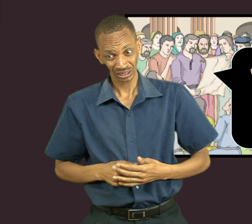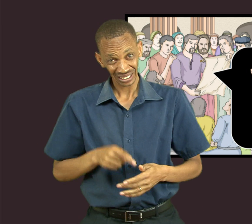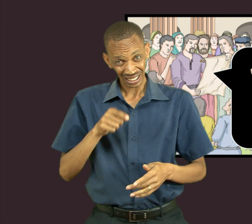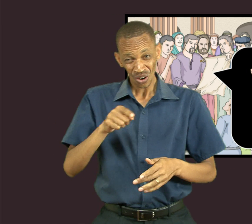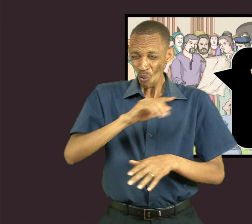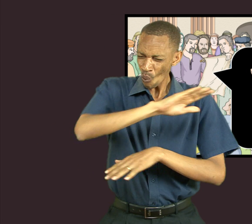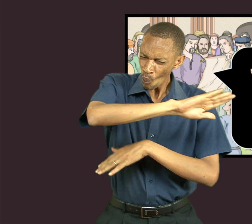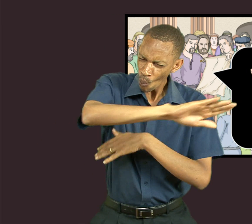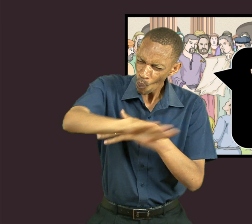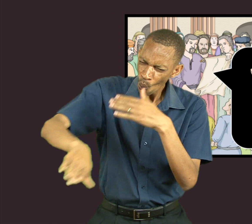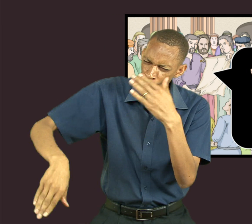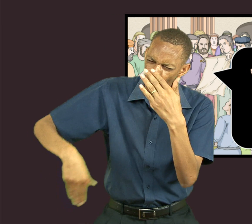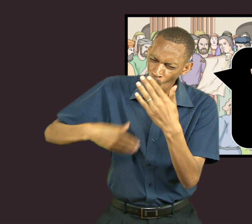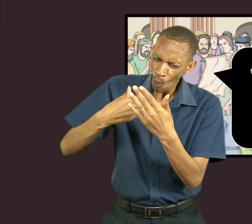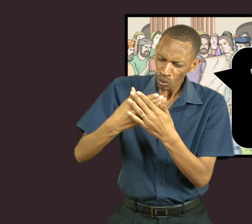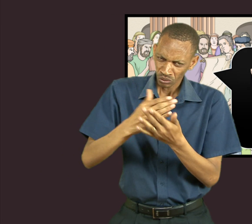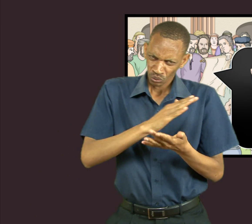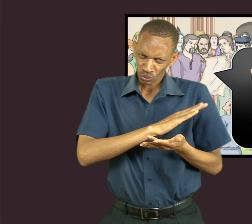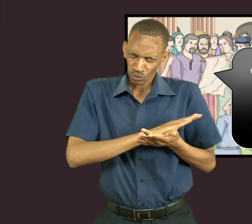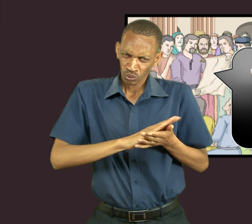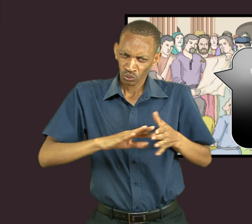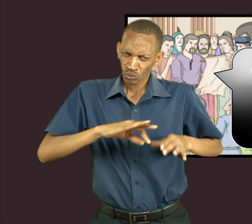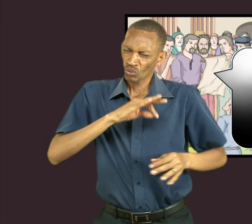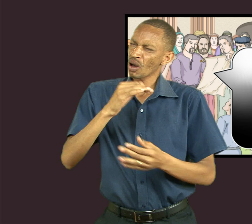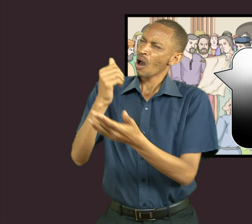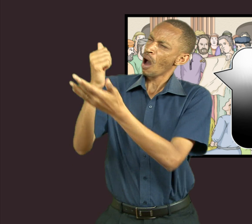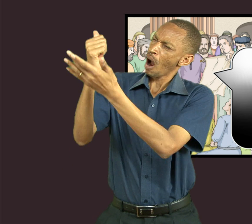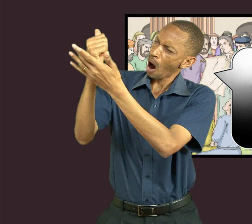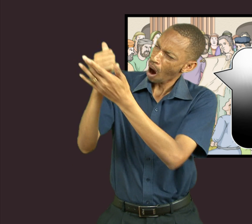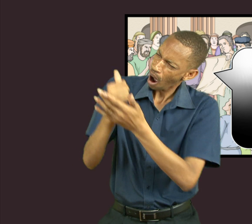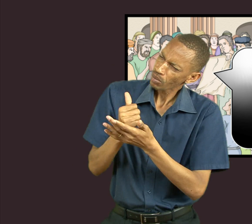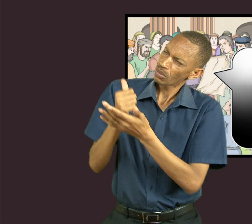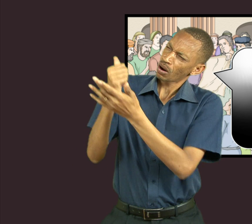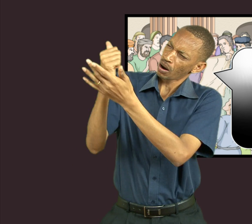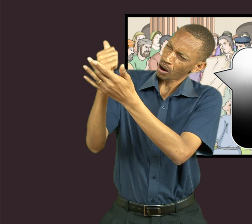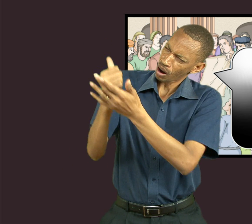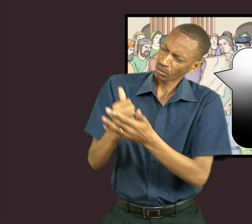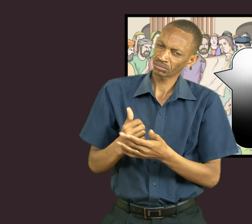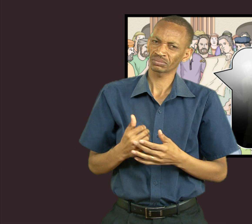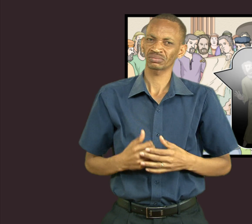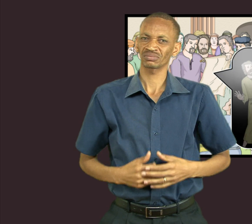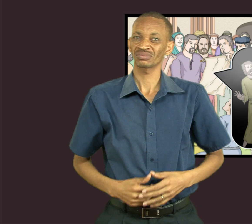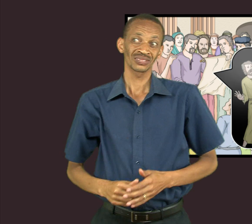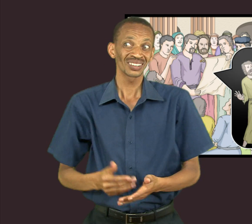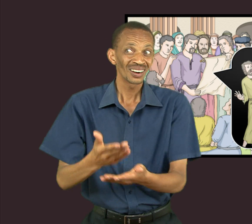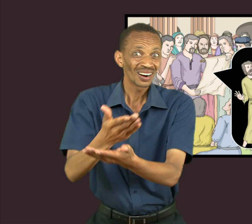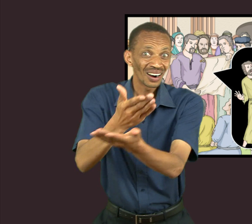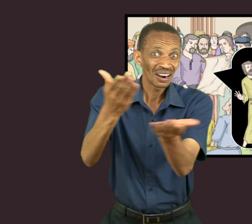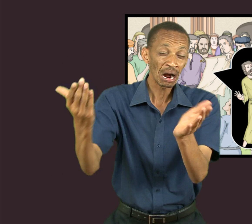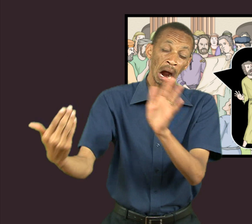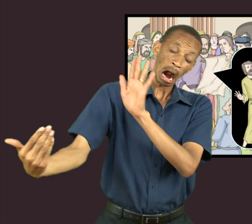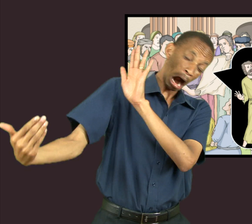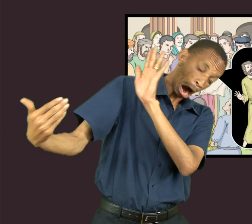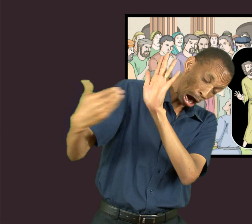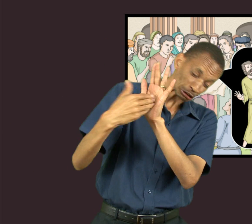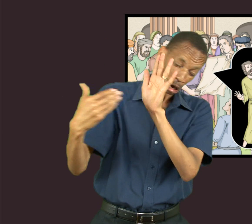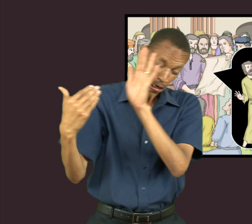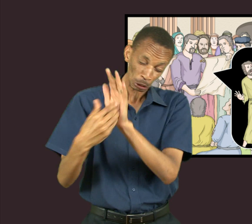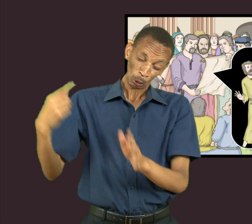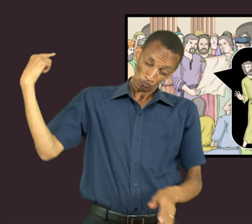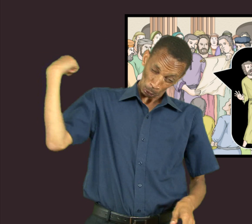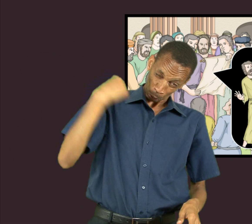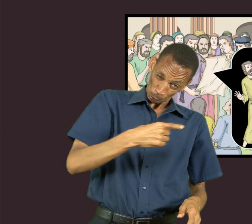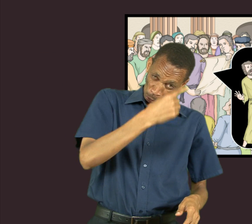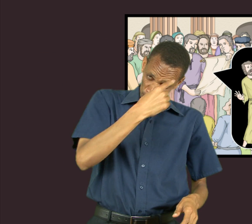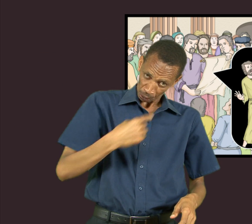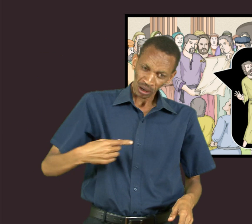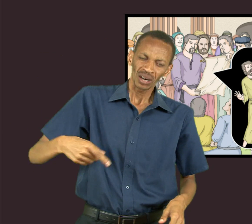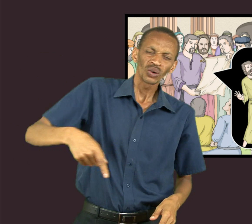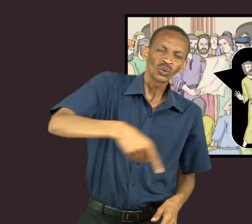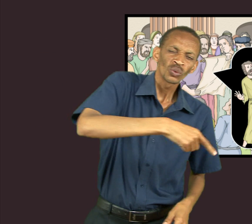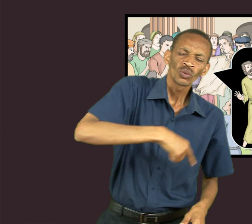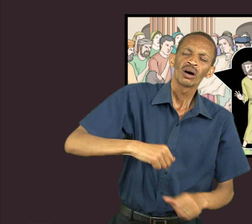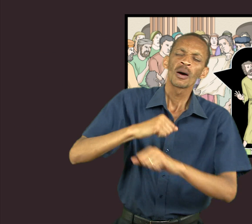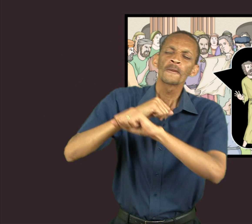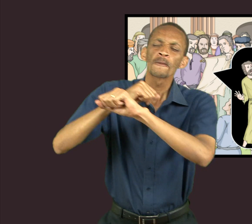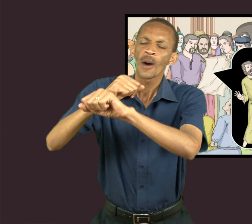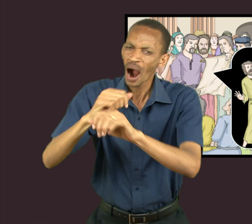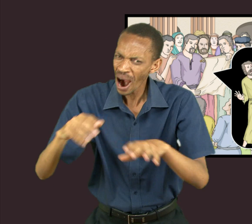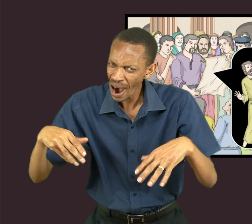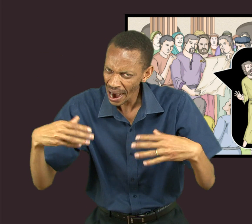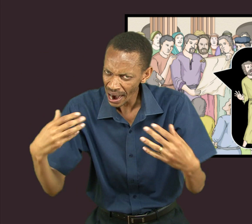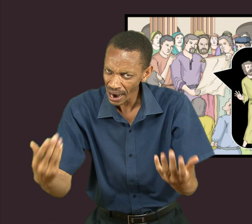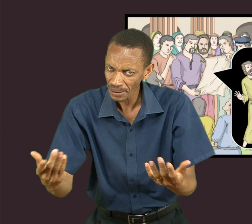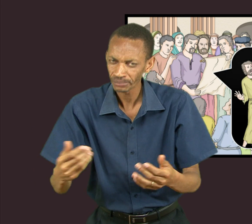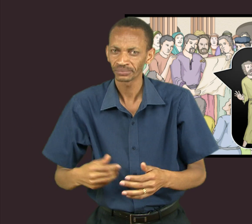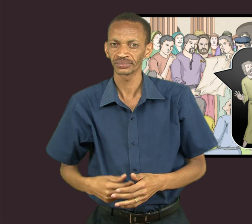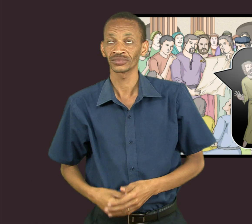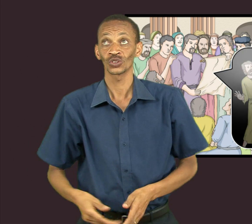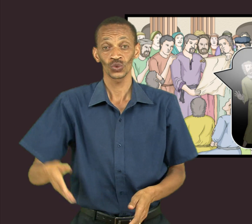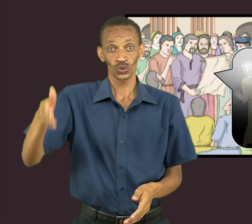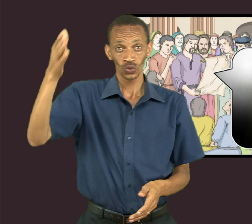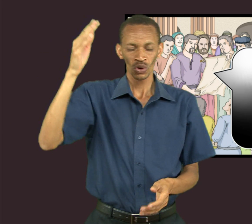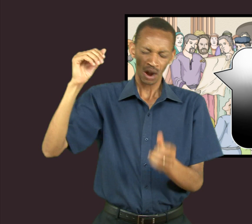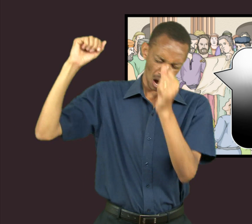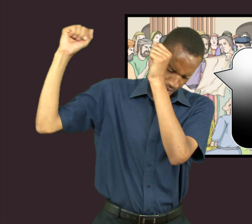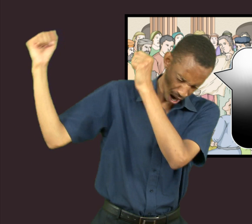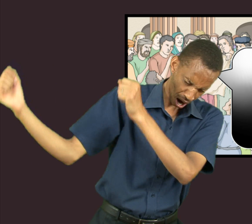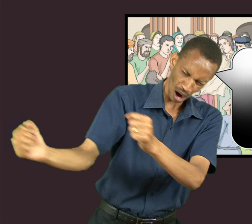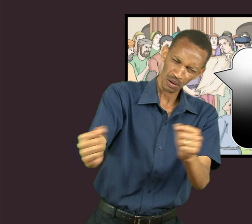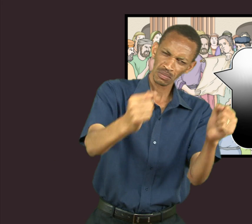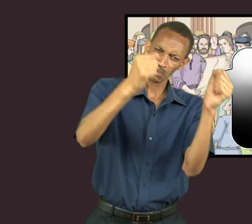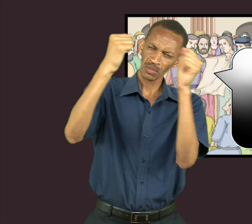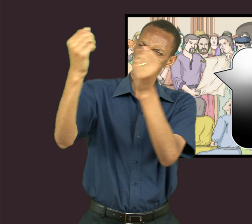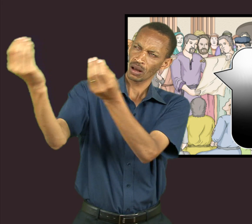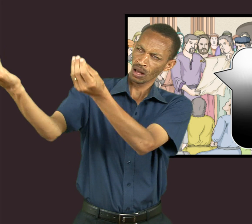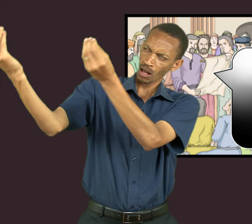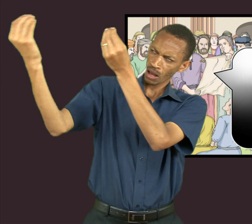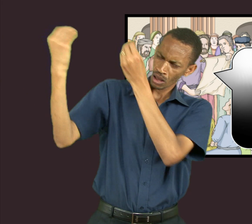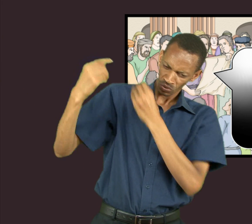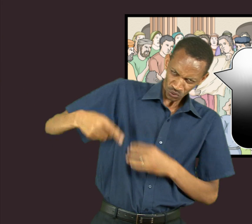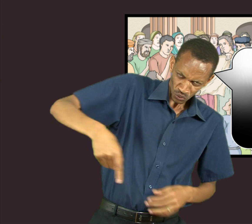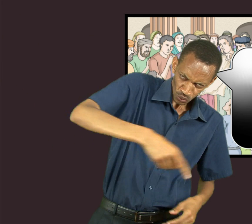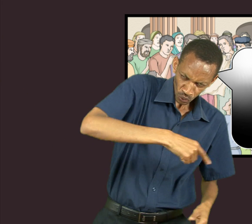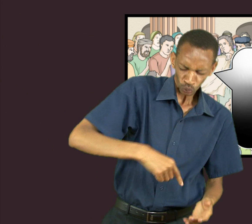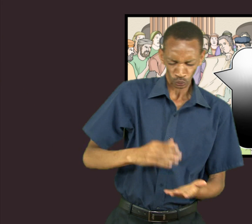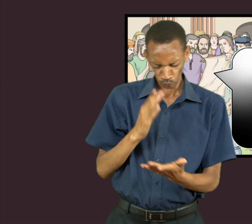in the Holy Spirit and in sincere love;